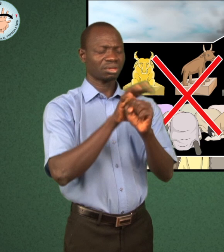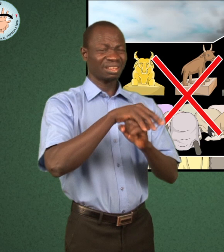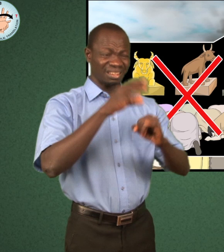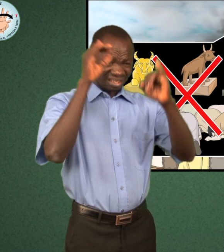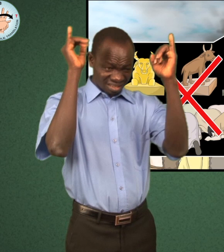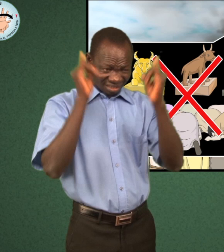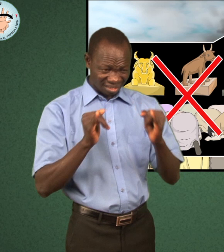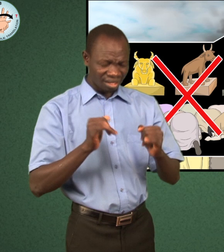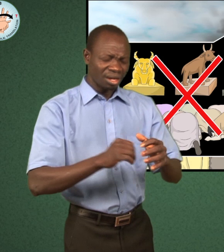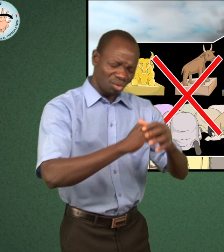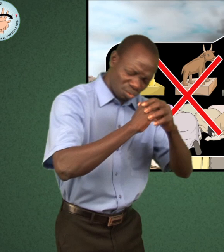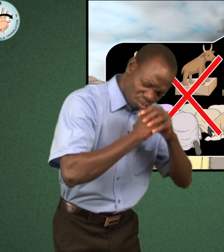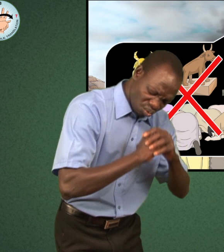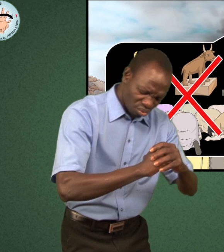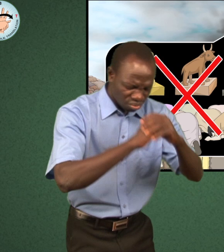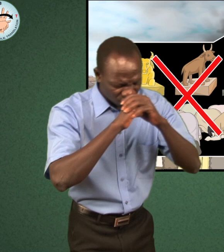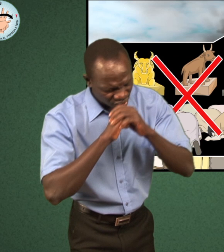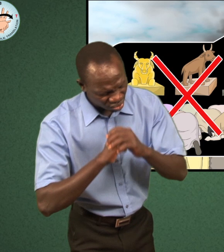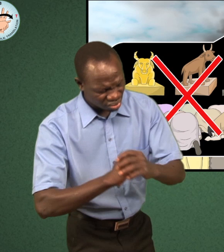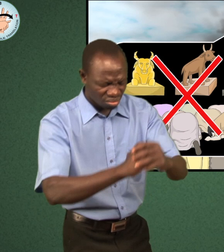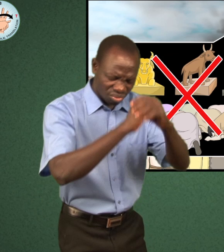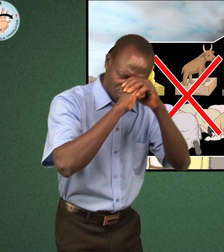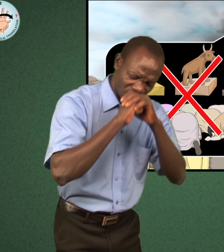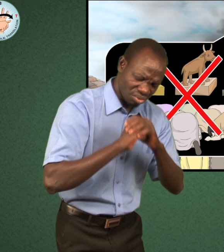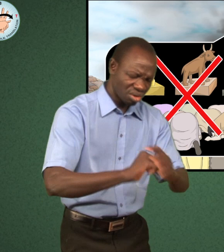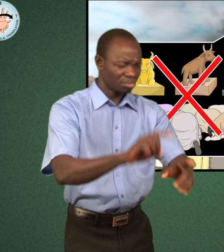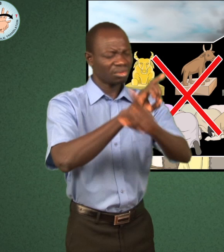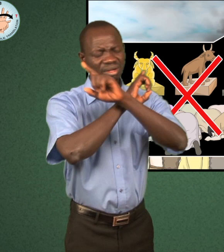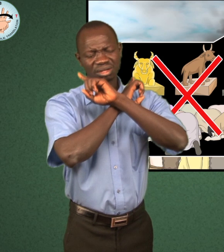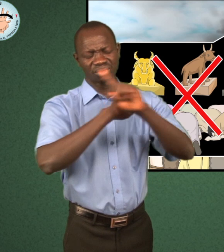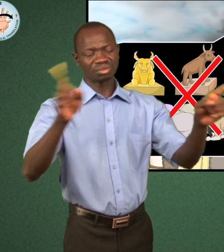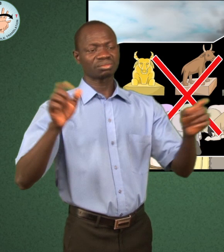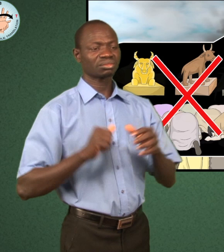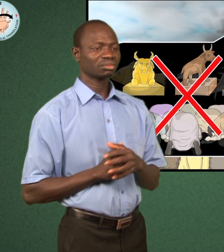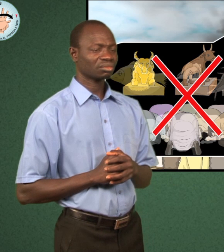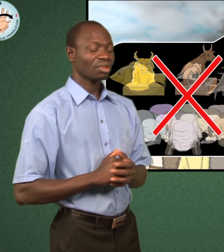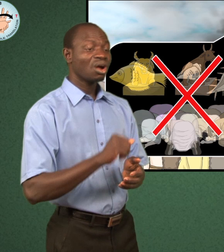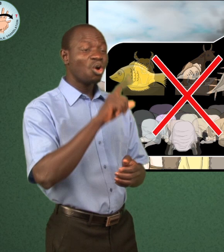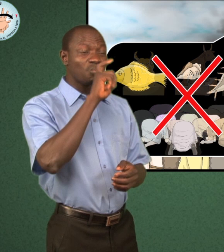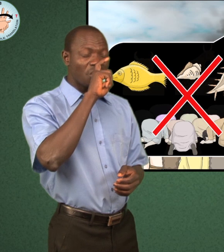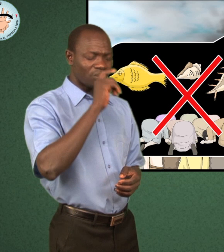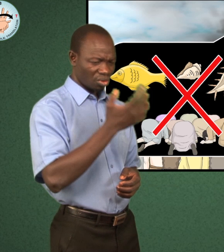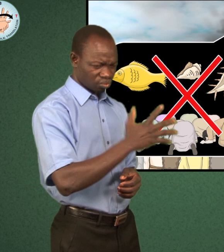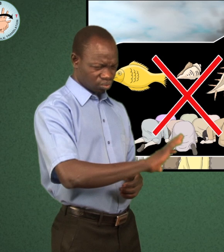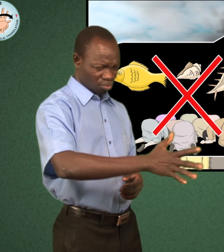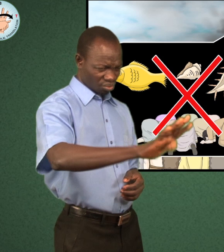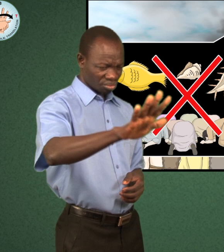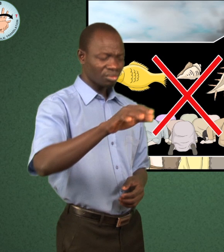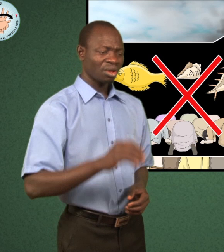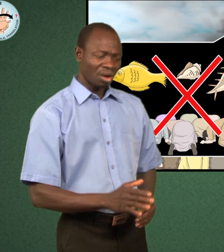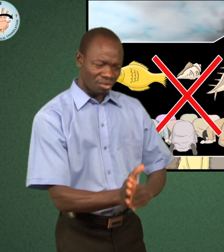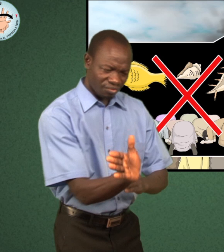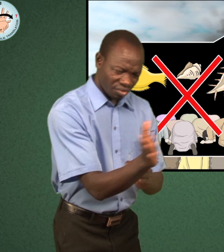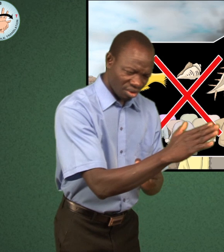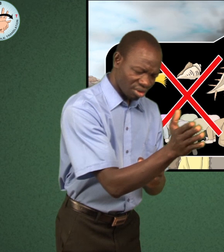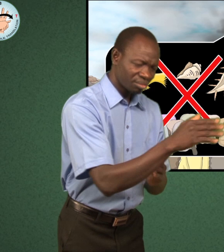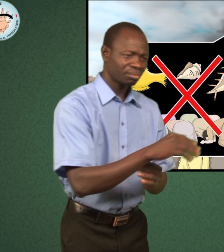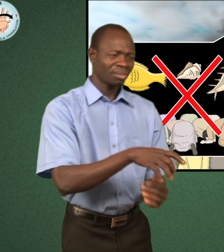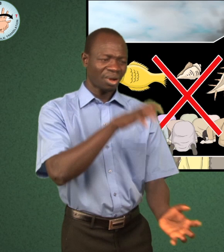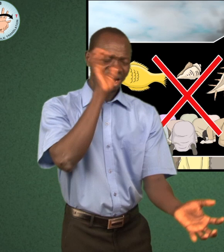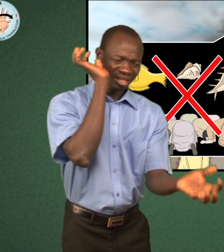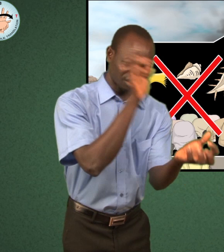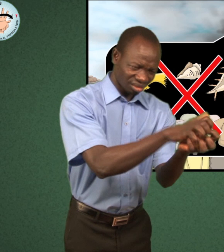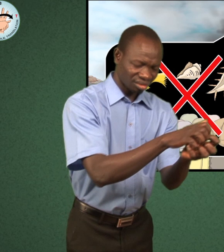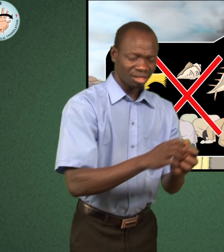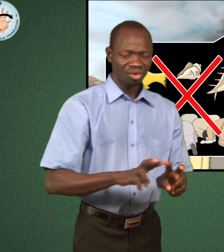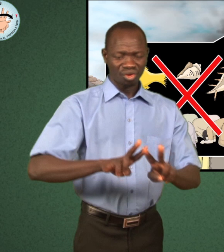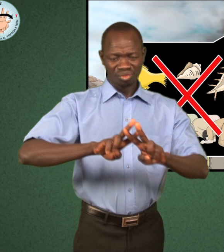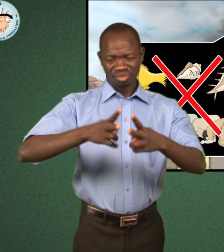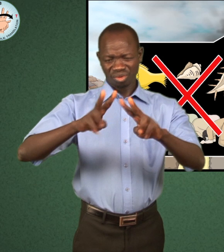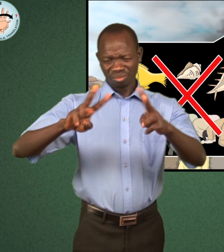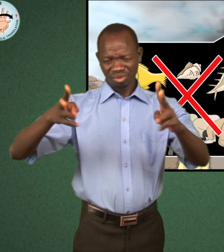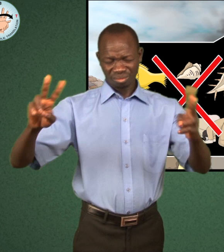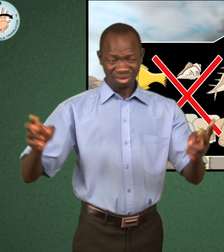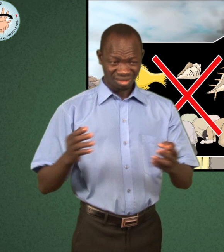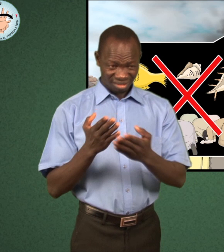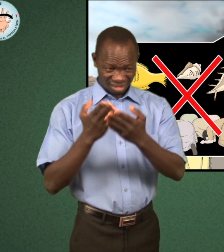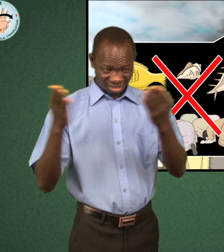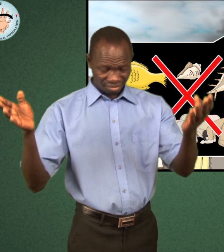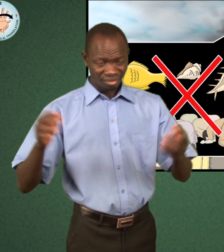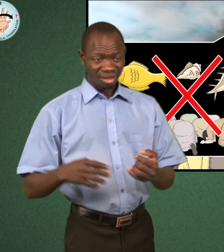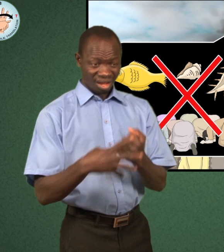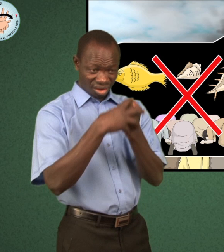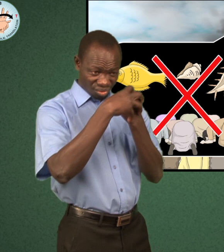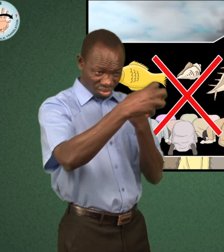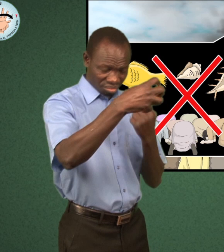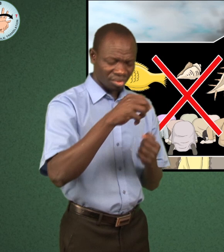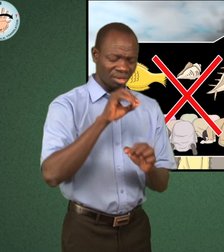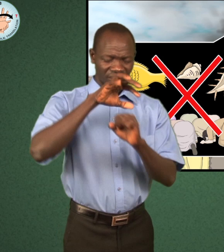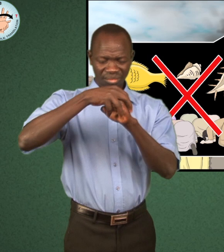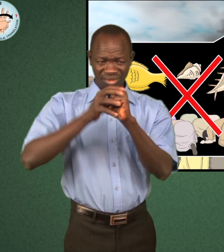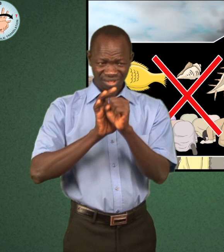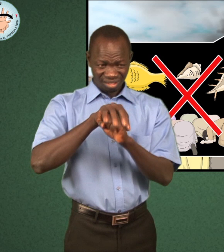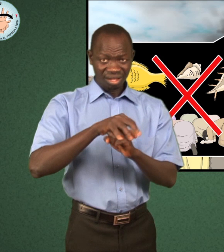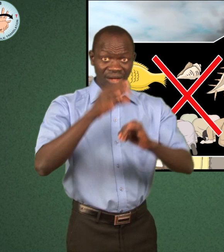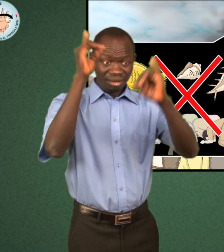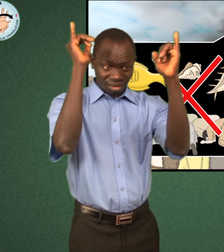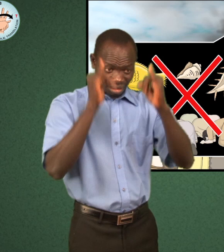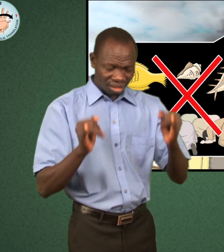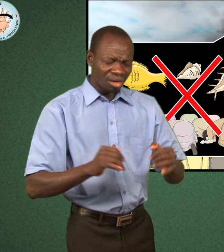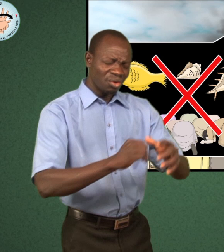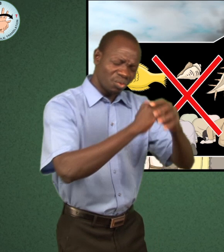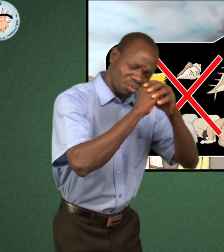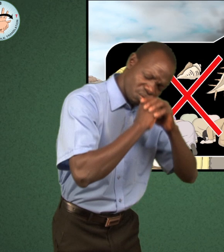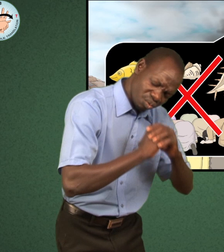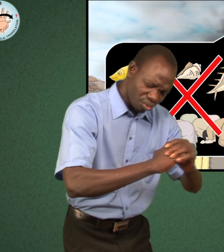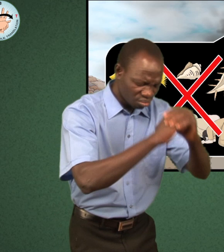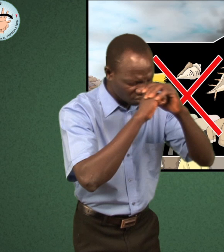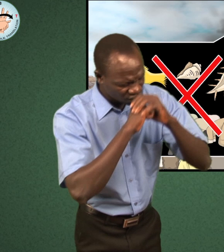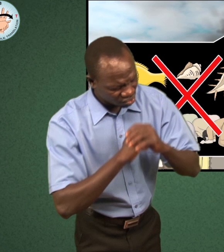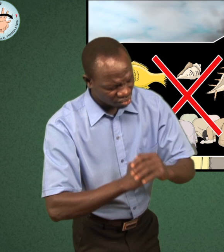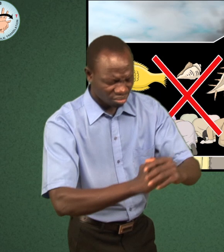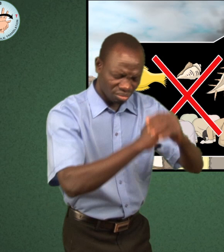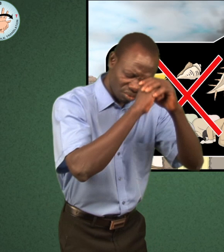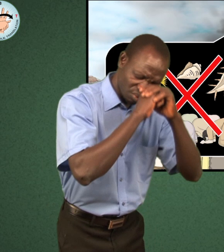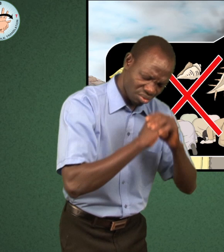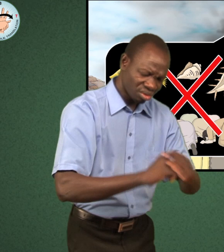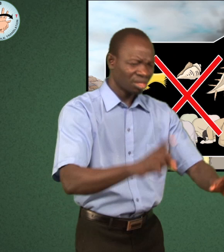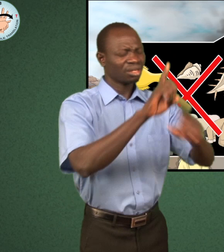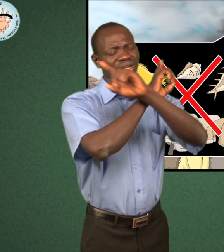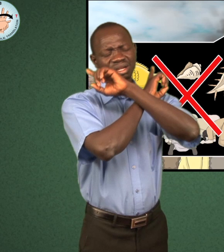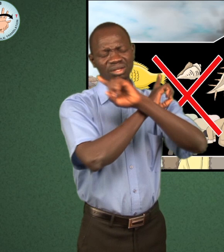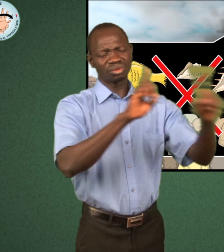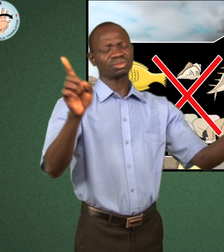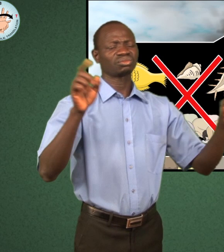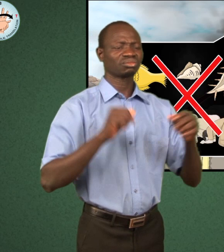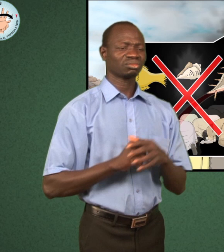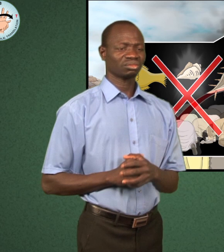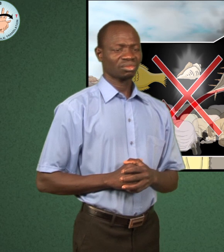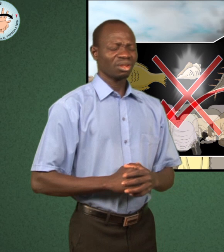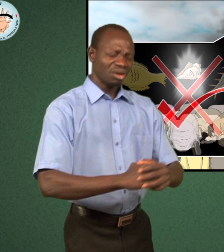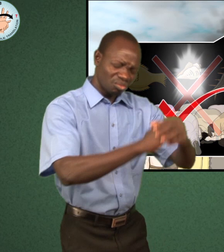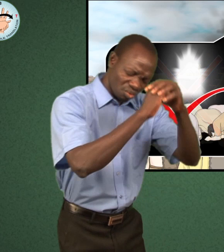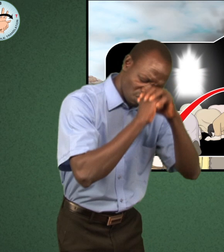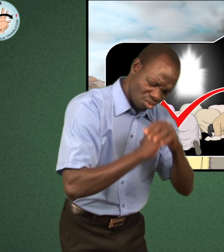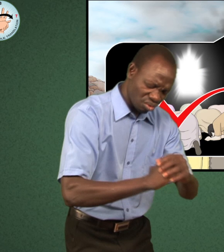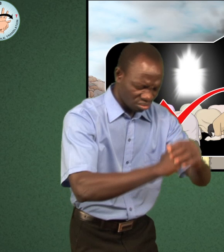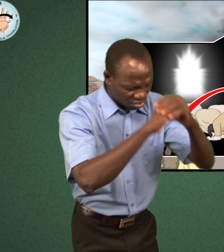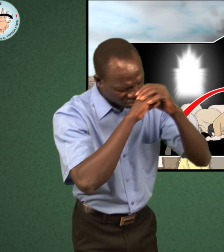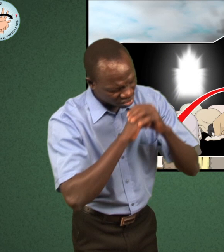You shall not bow down to them or worship them;